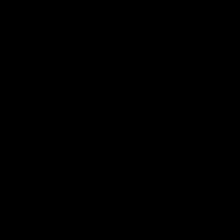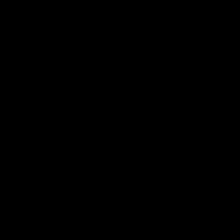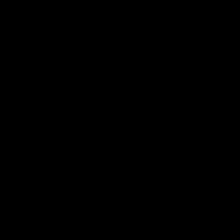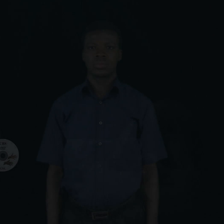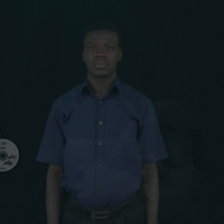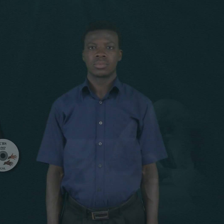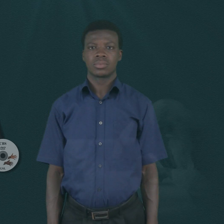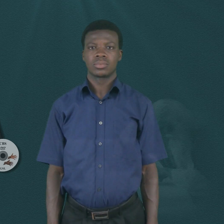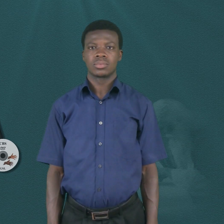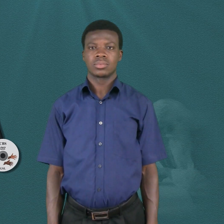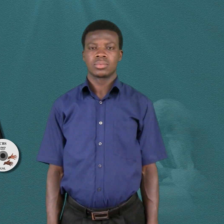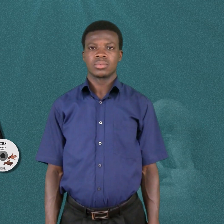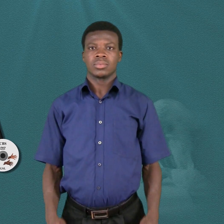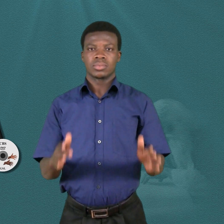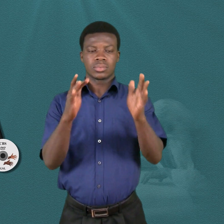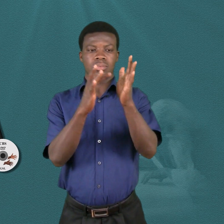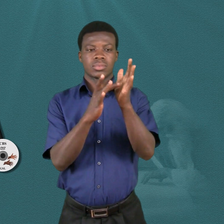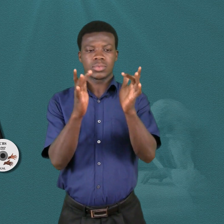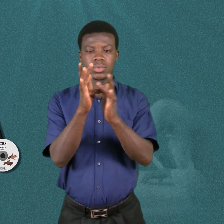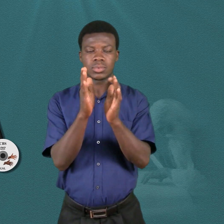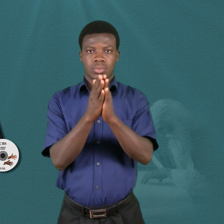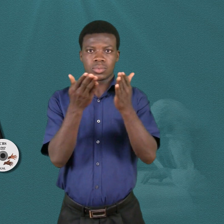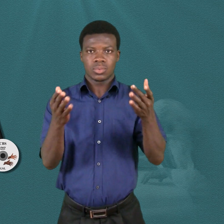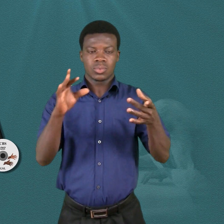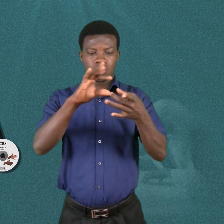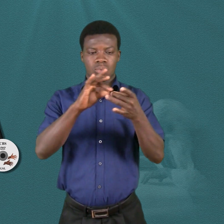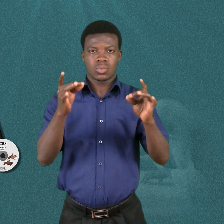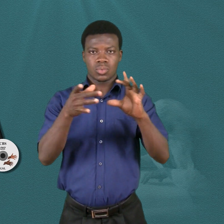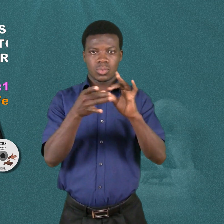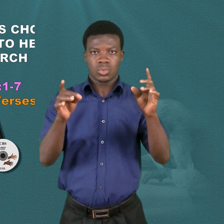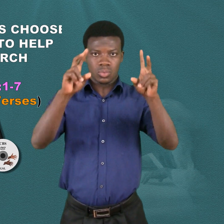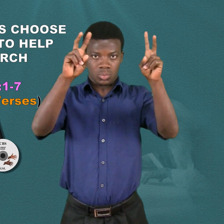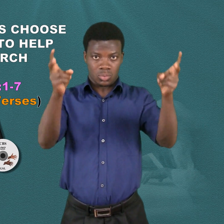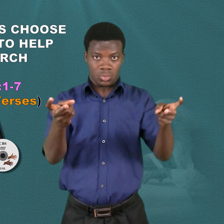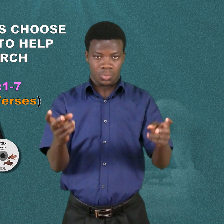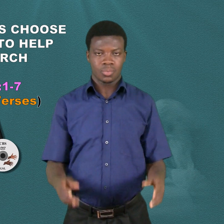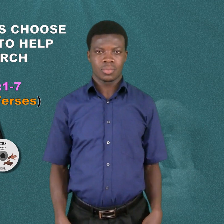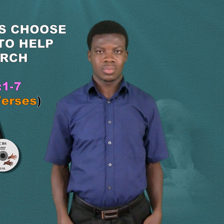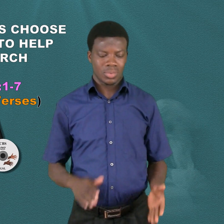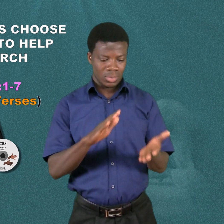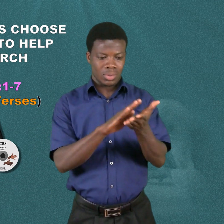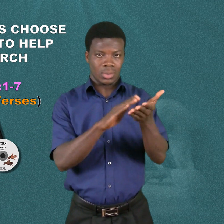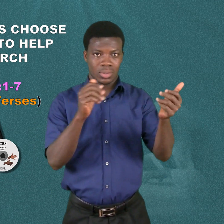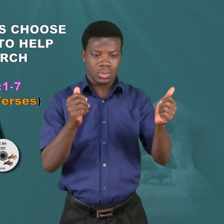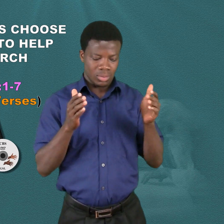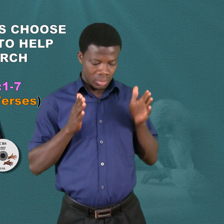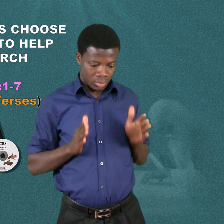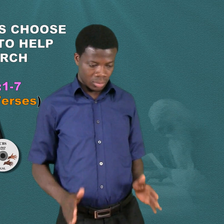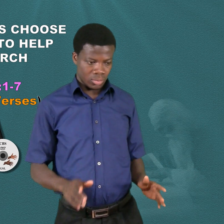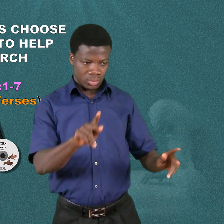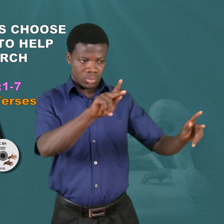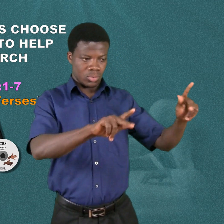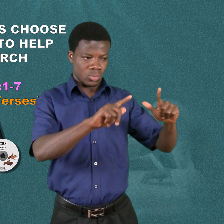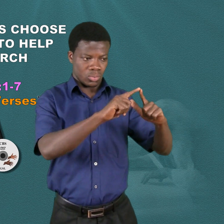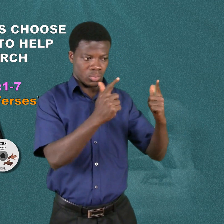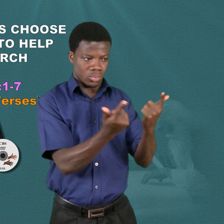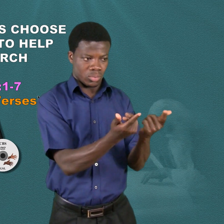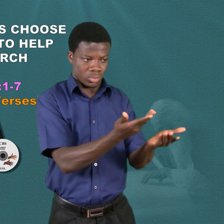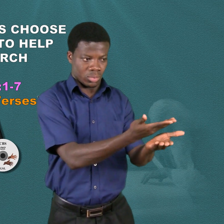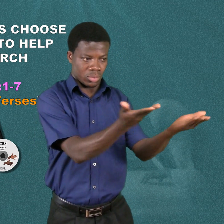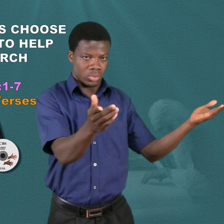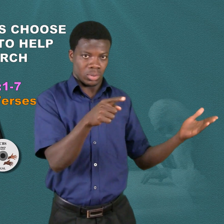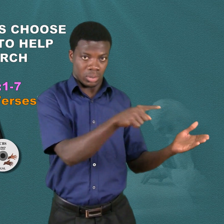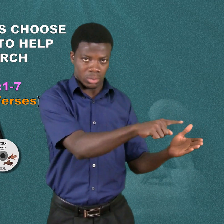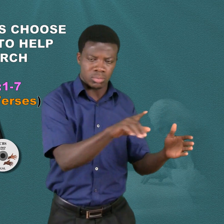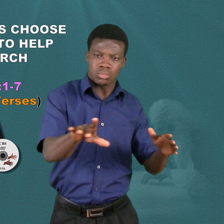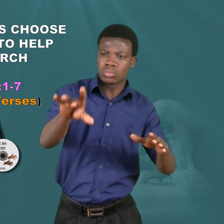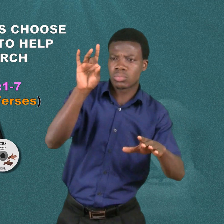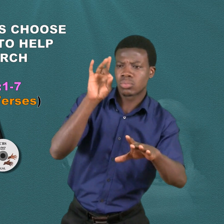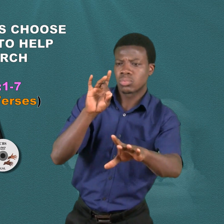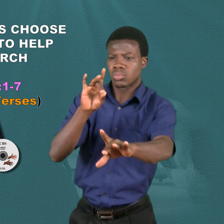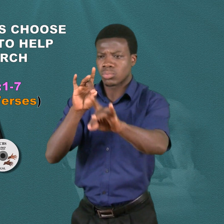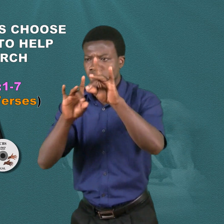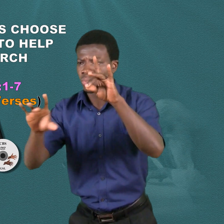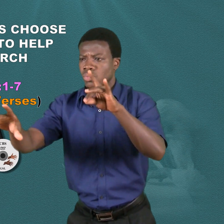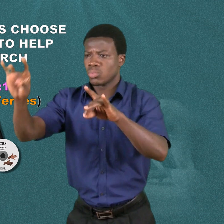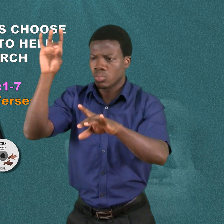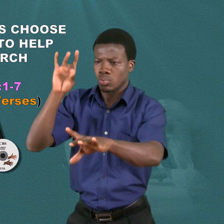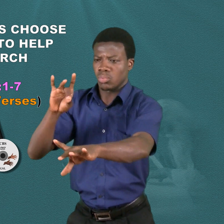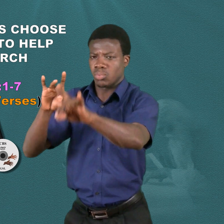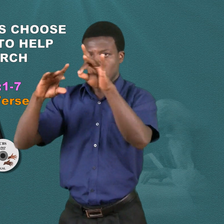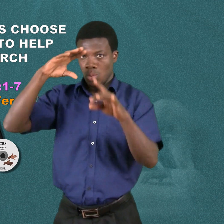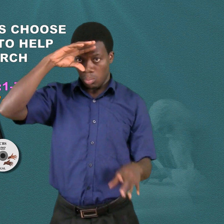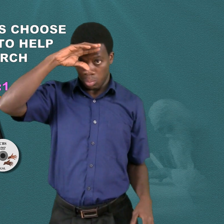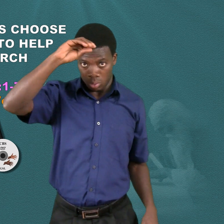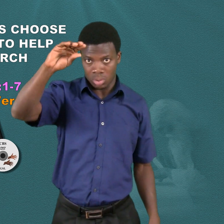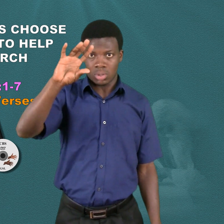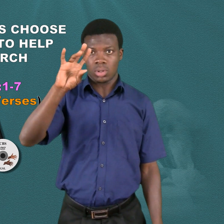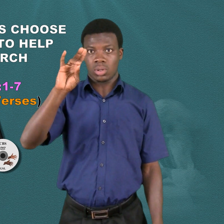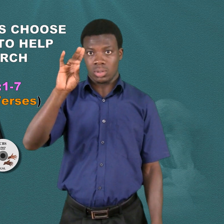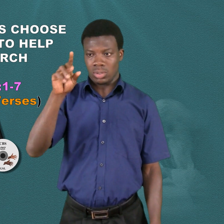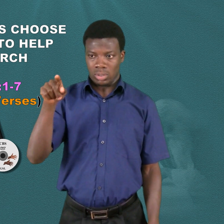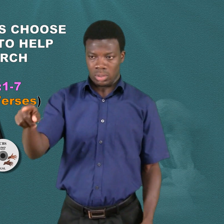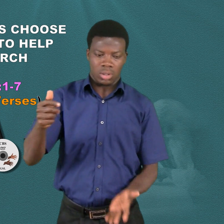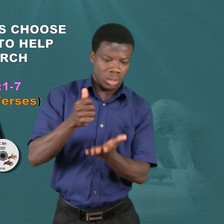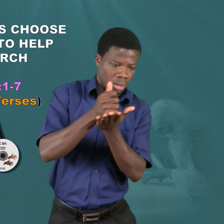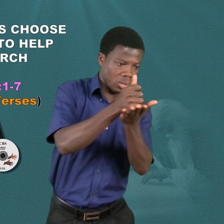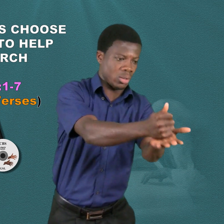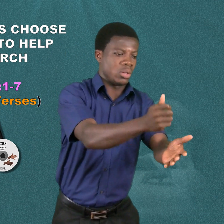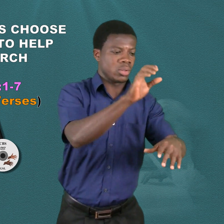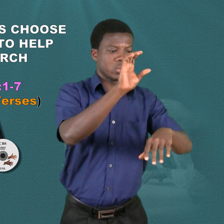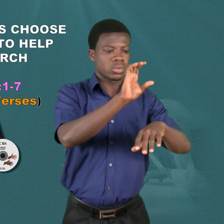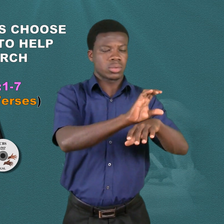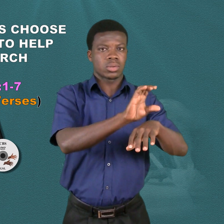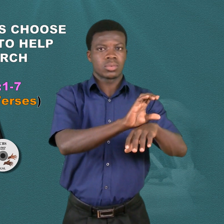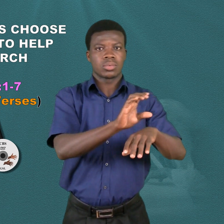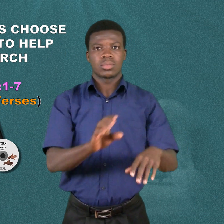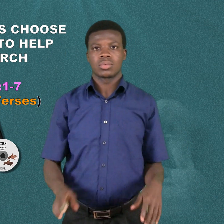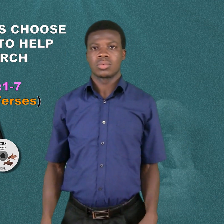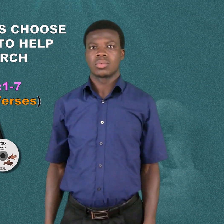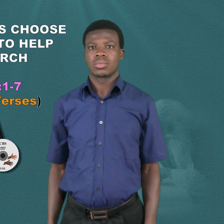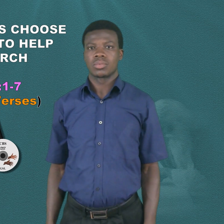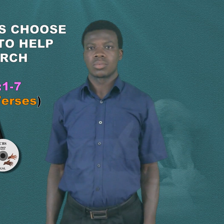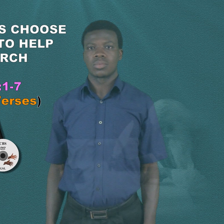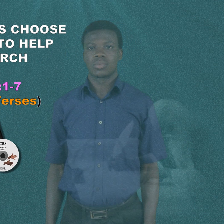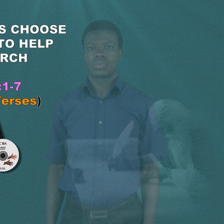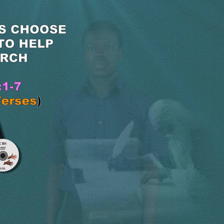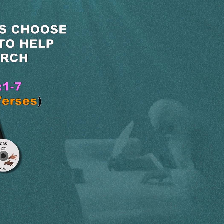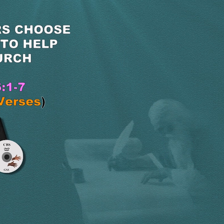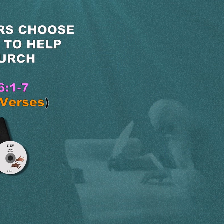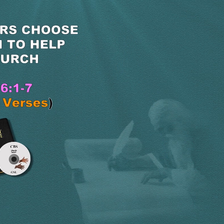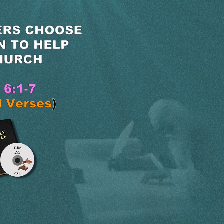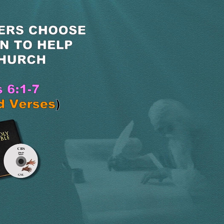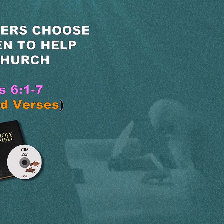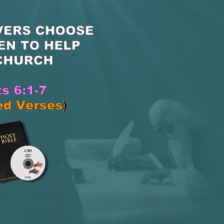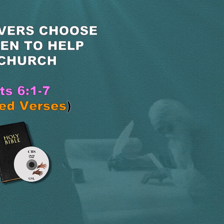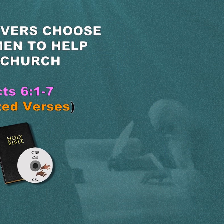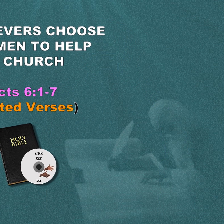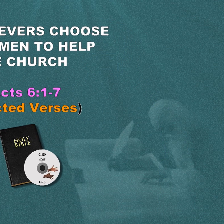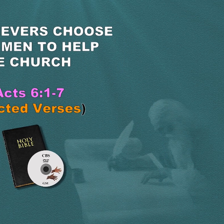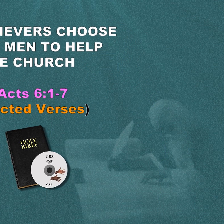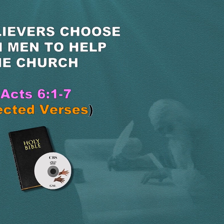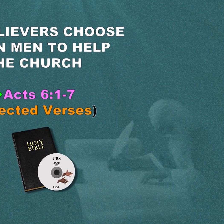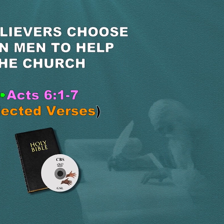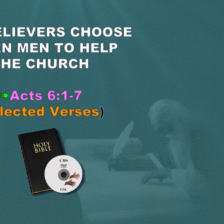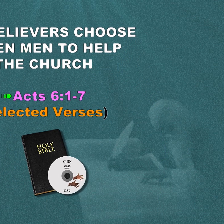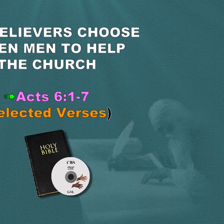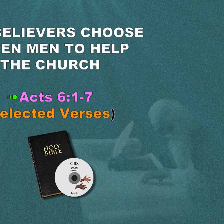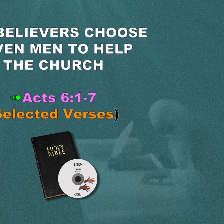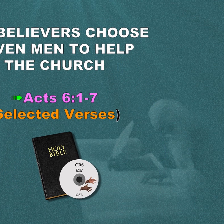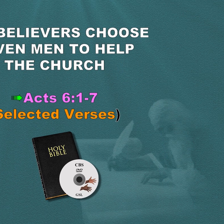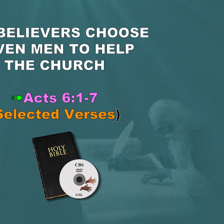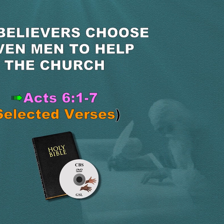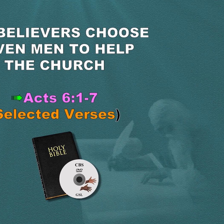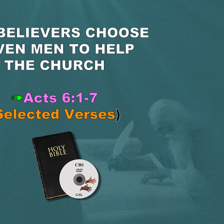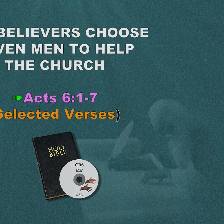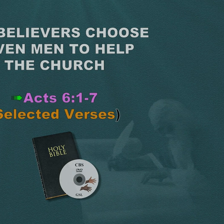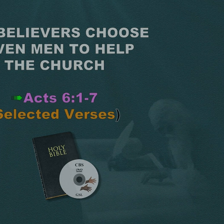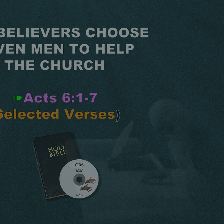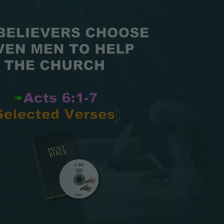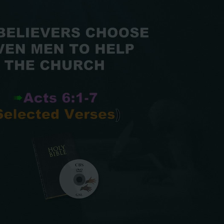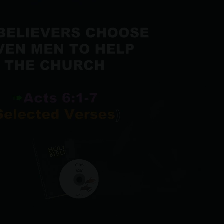The believers choose seven men to help the church